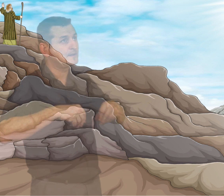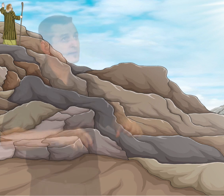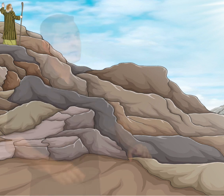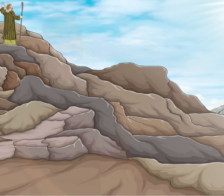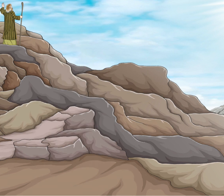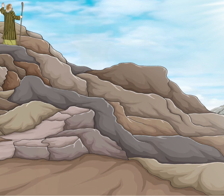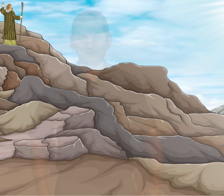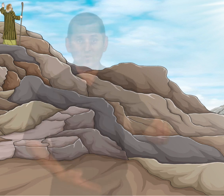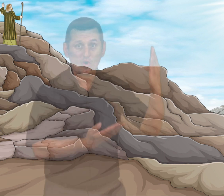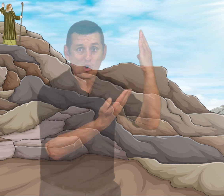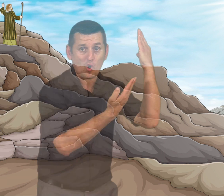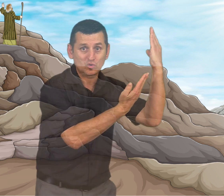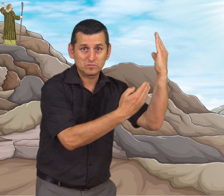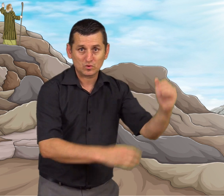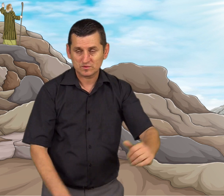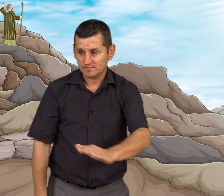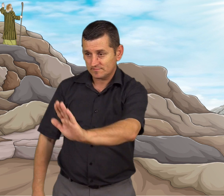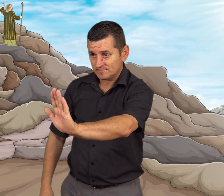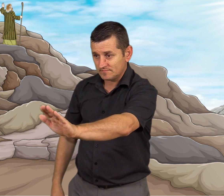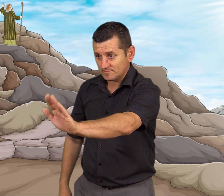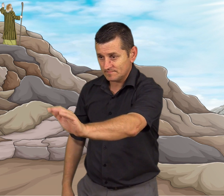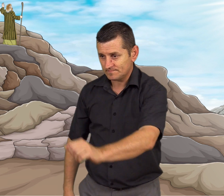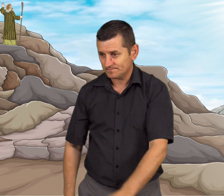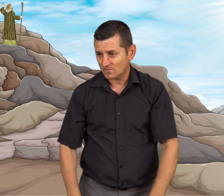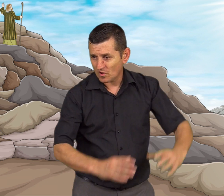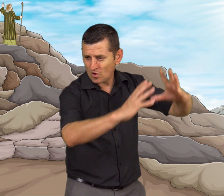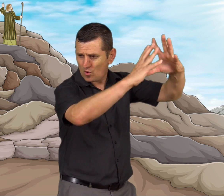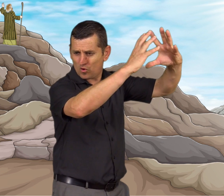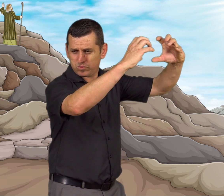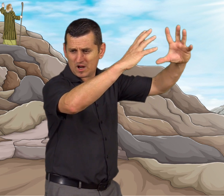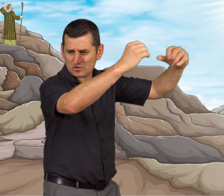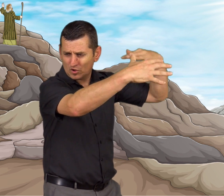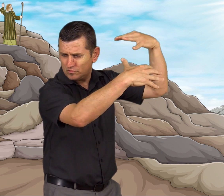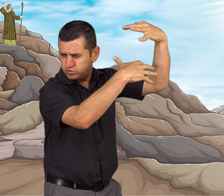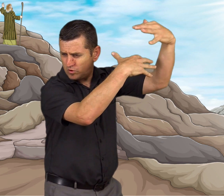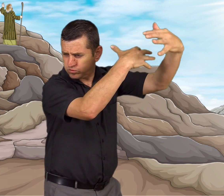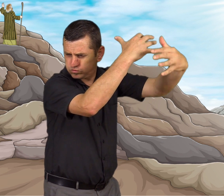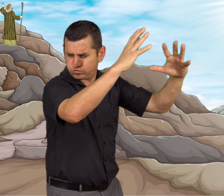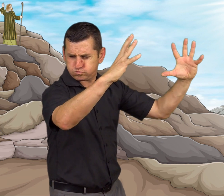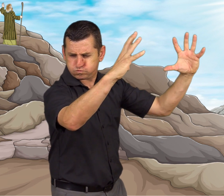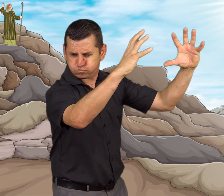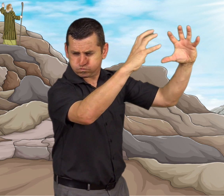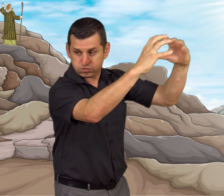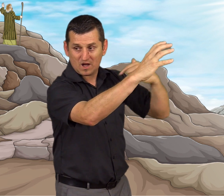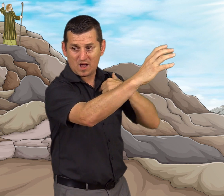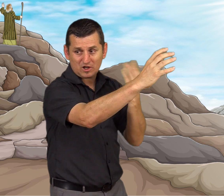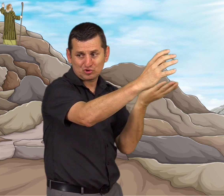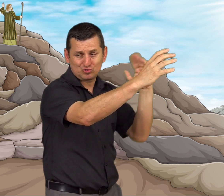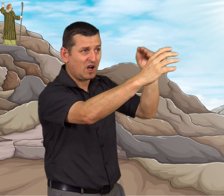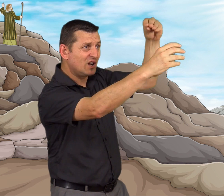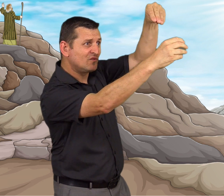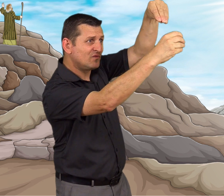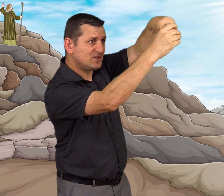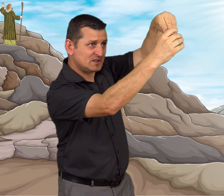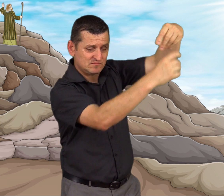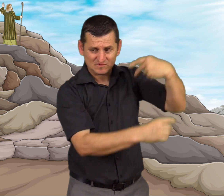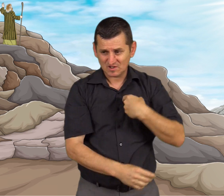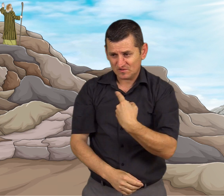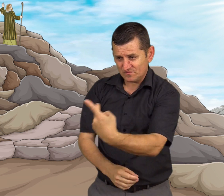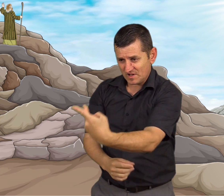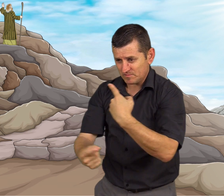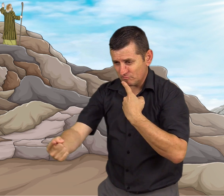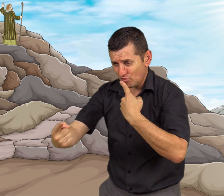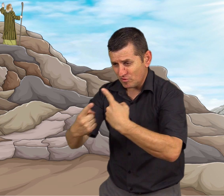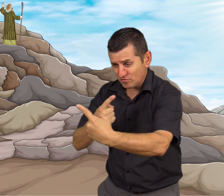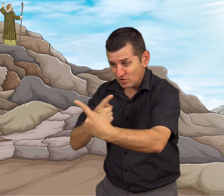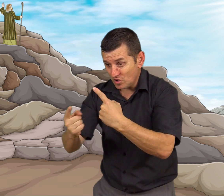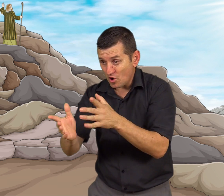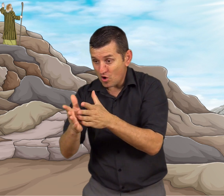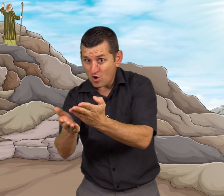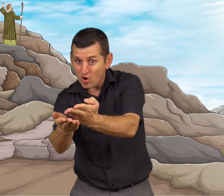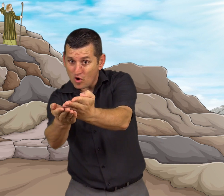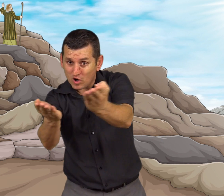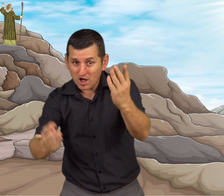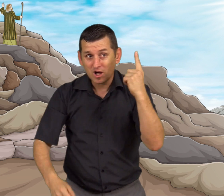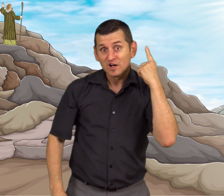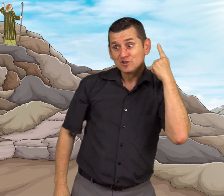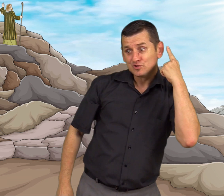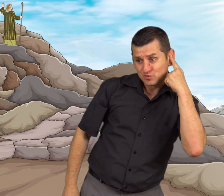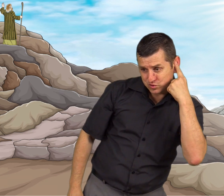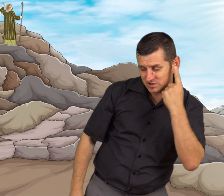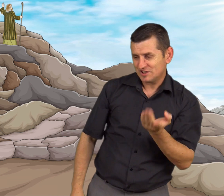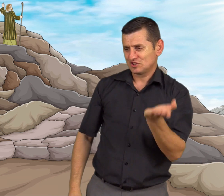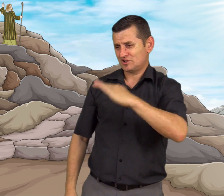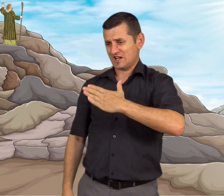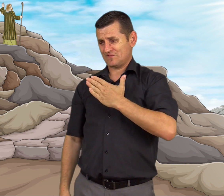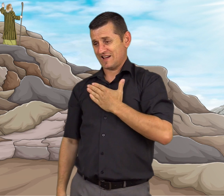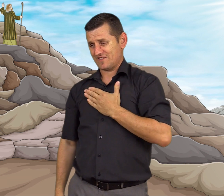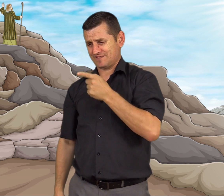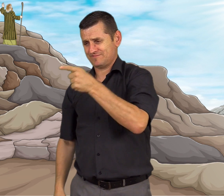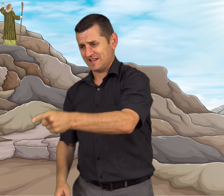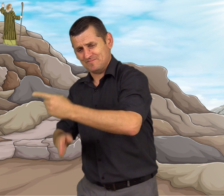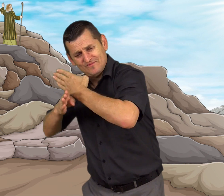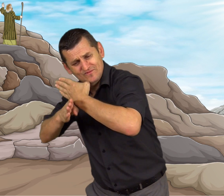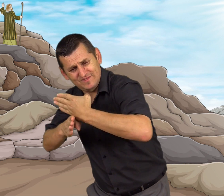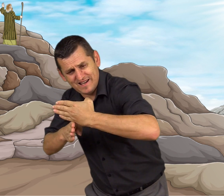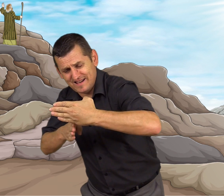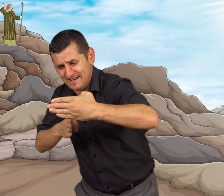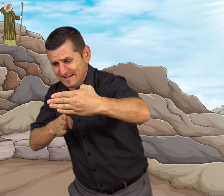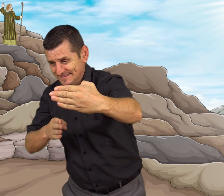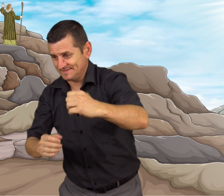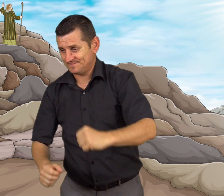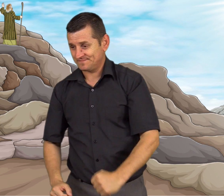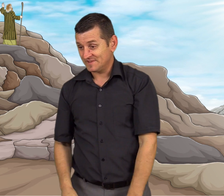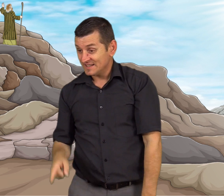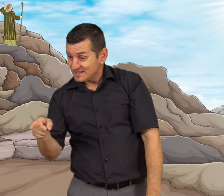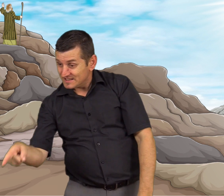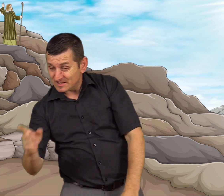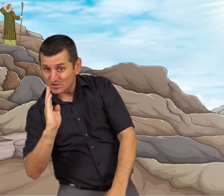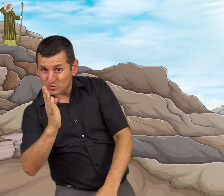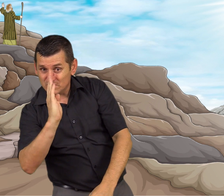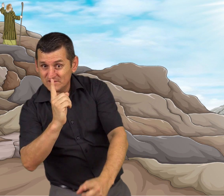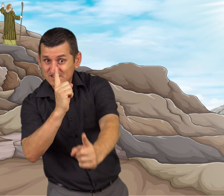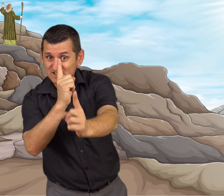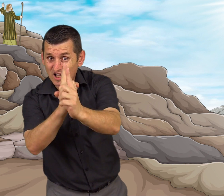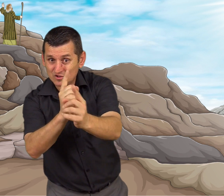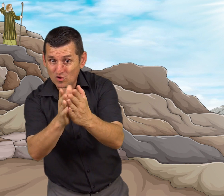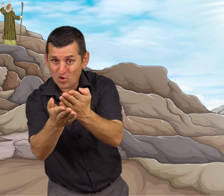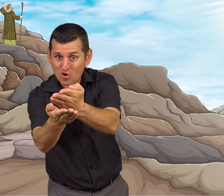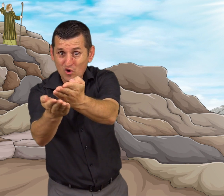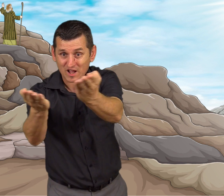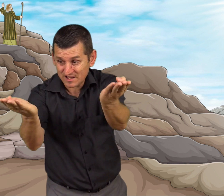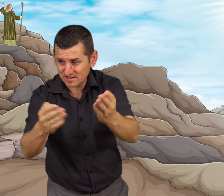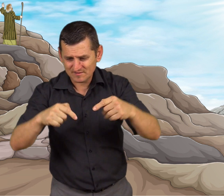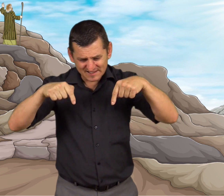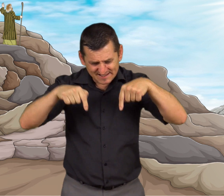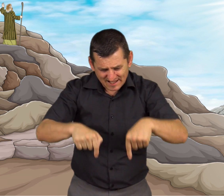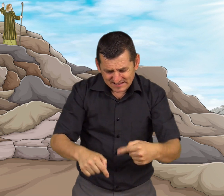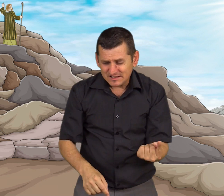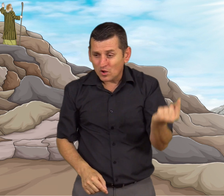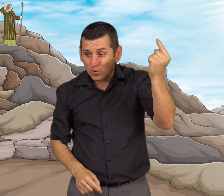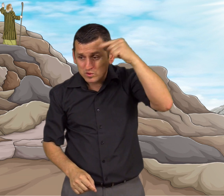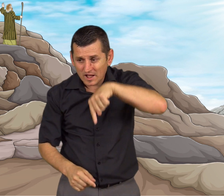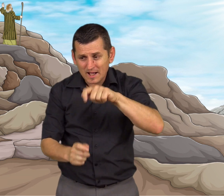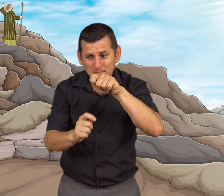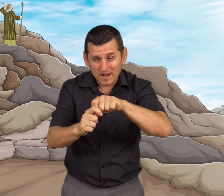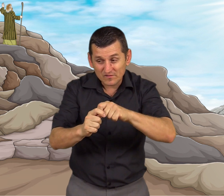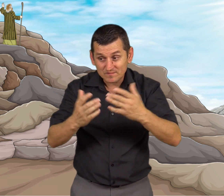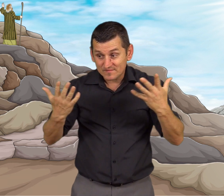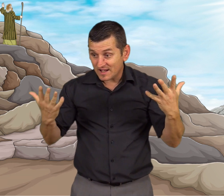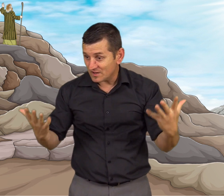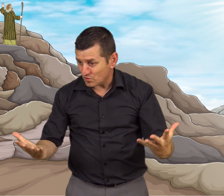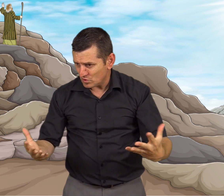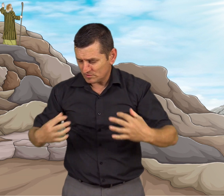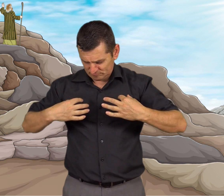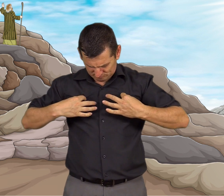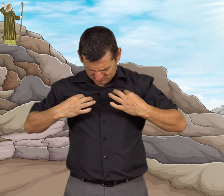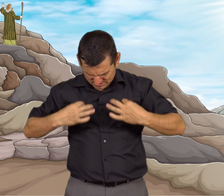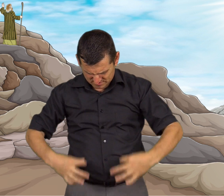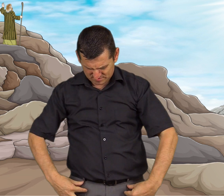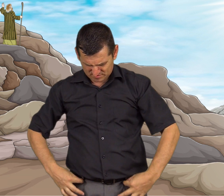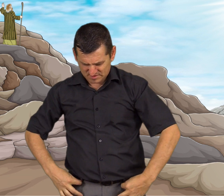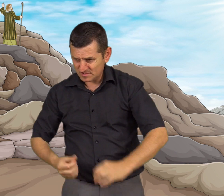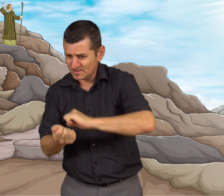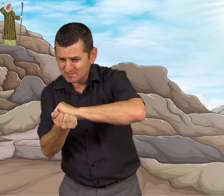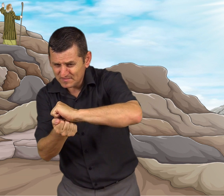And Moses relayed to the LORD what the people had said. Then the LORD said to Moses, “Go to the people and consecrate them today and tomorrow.